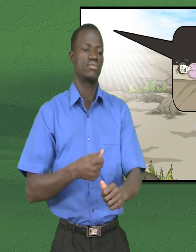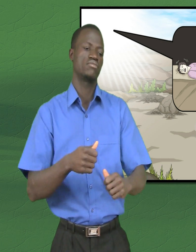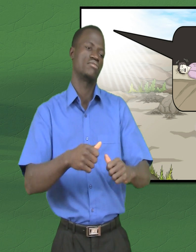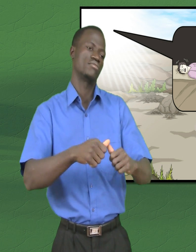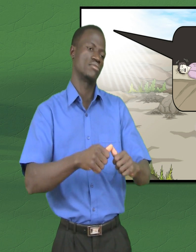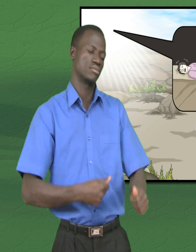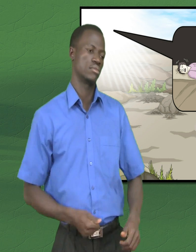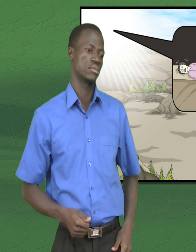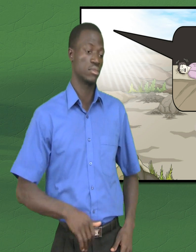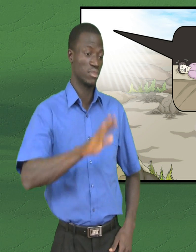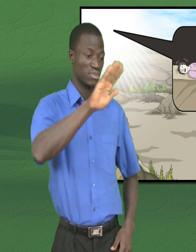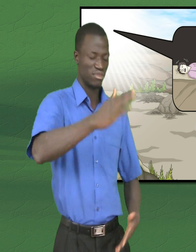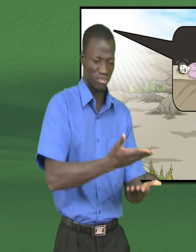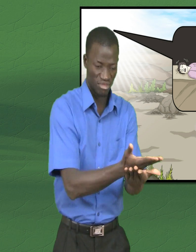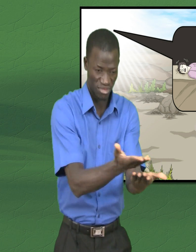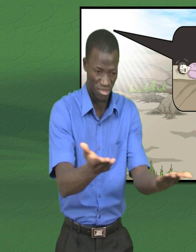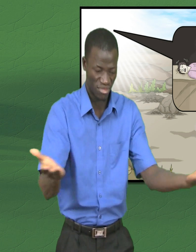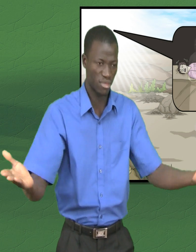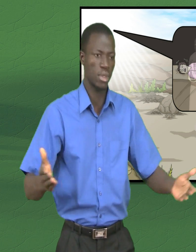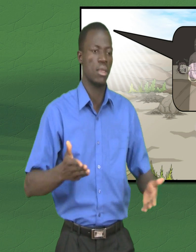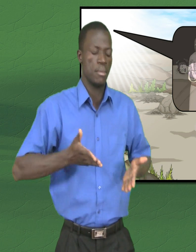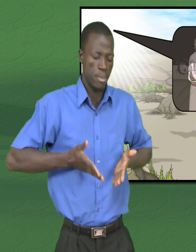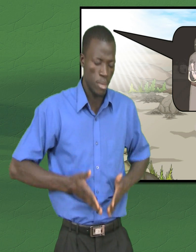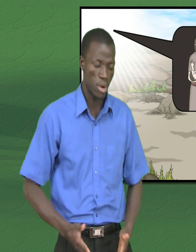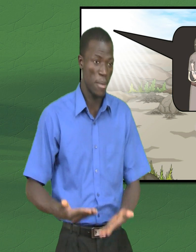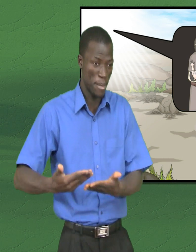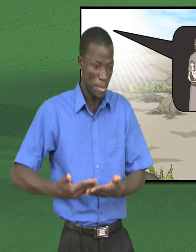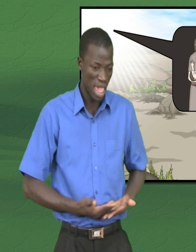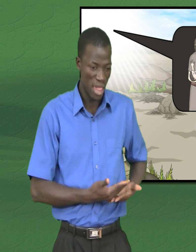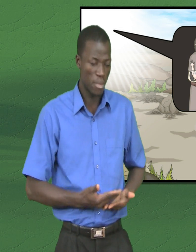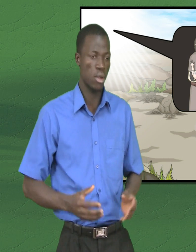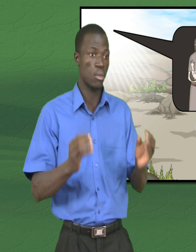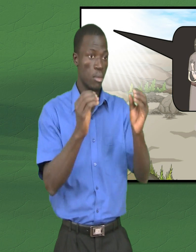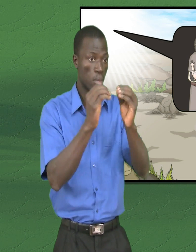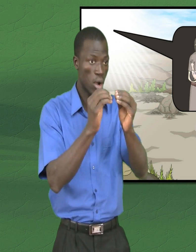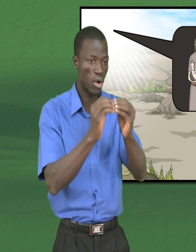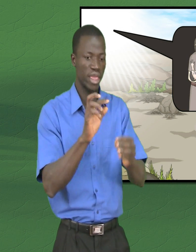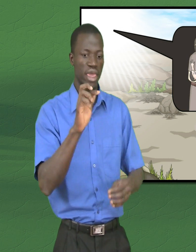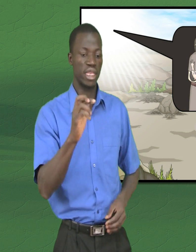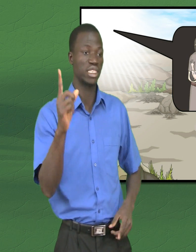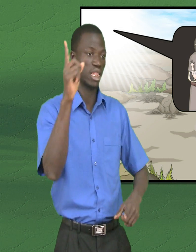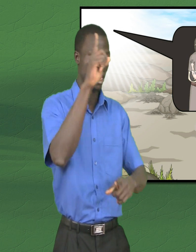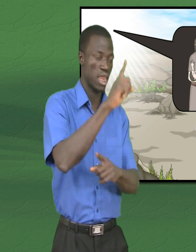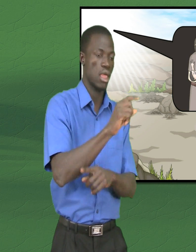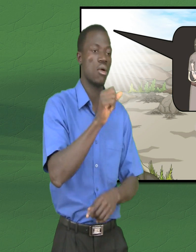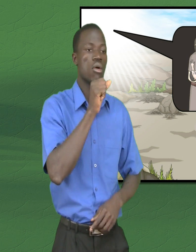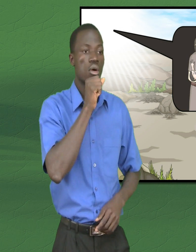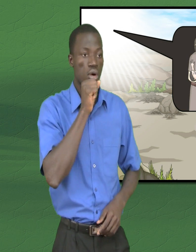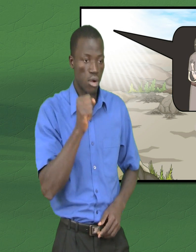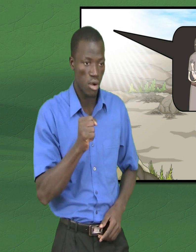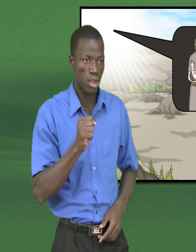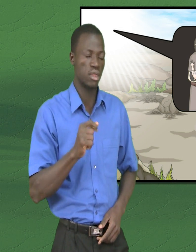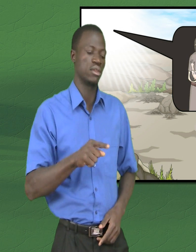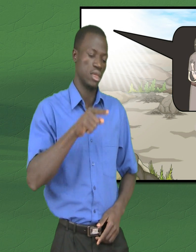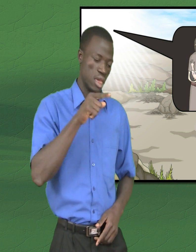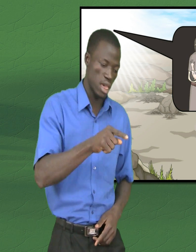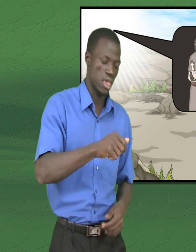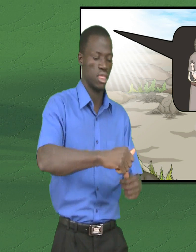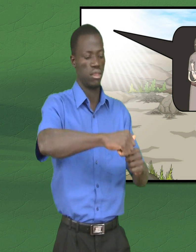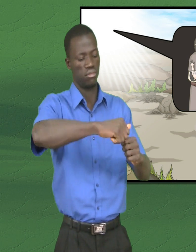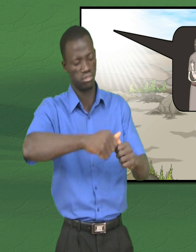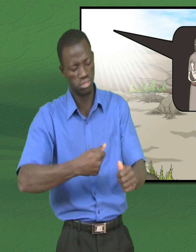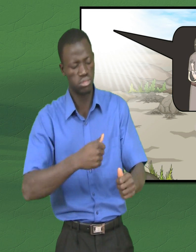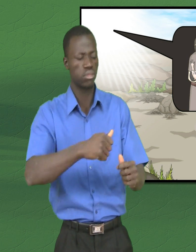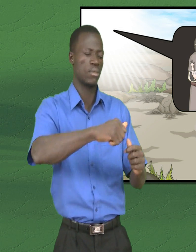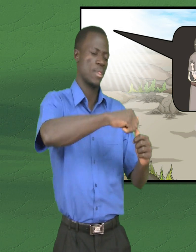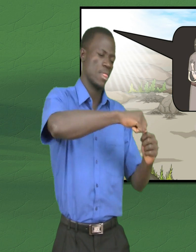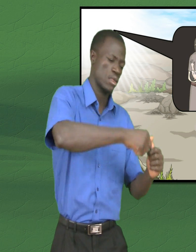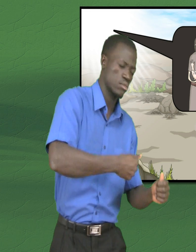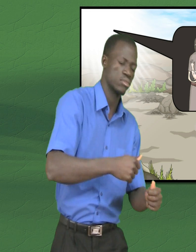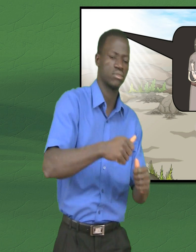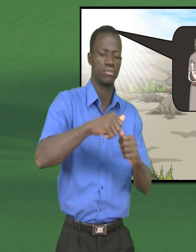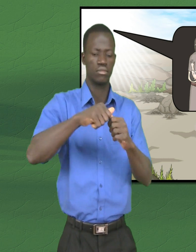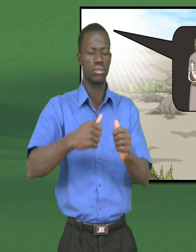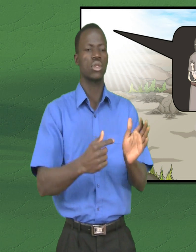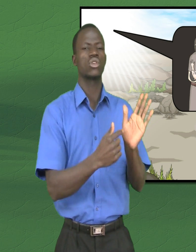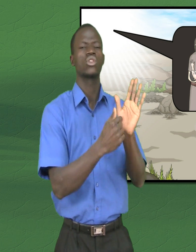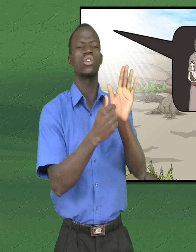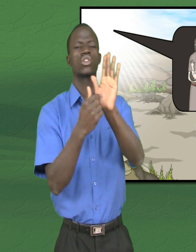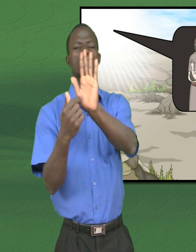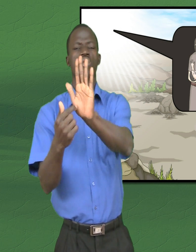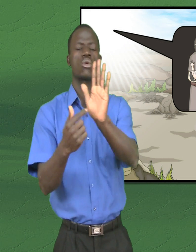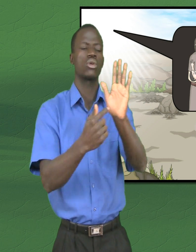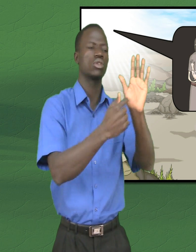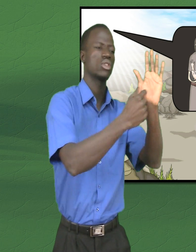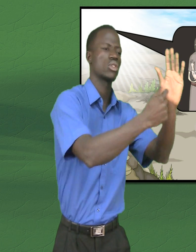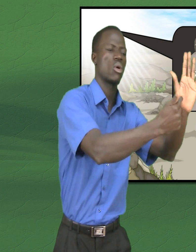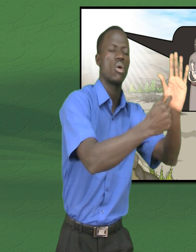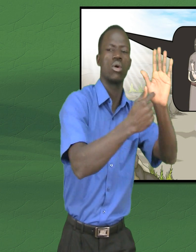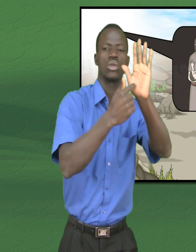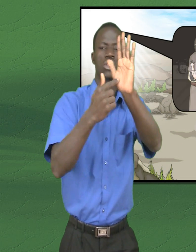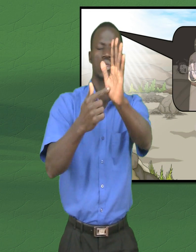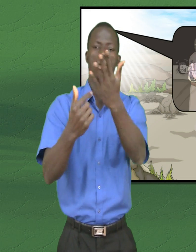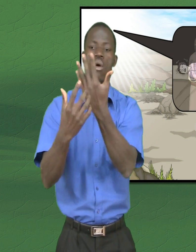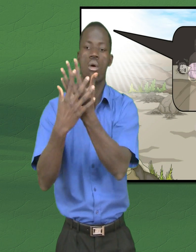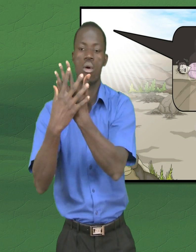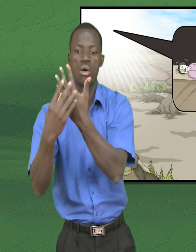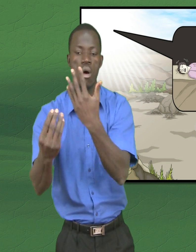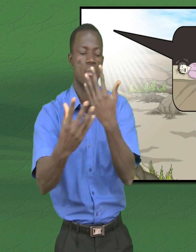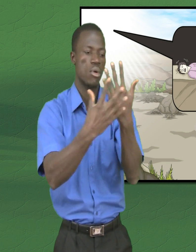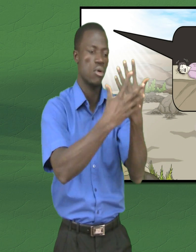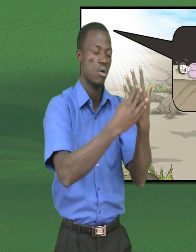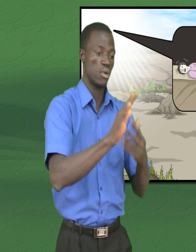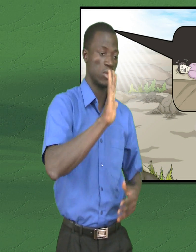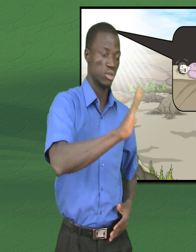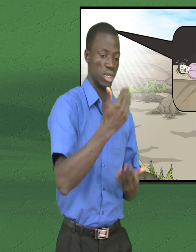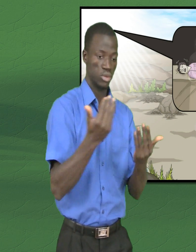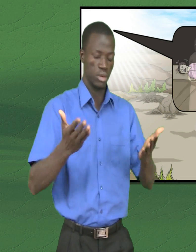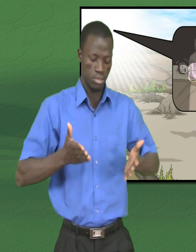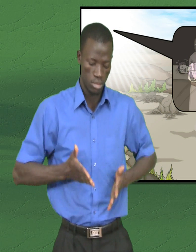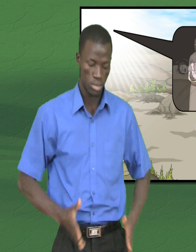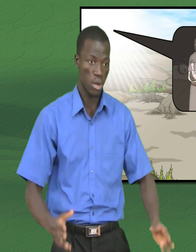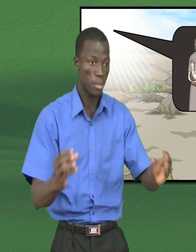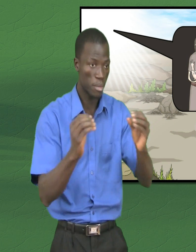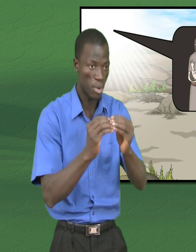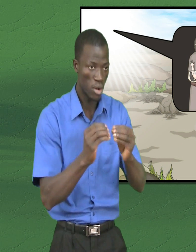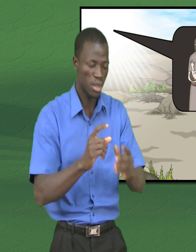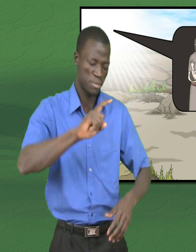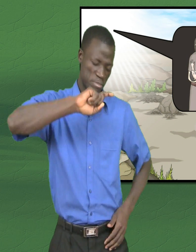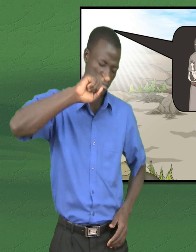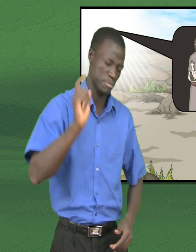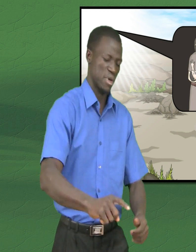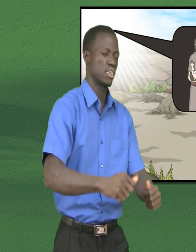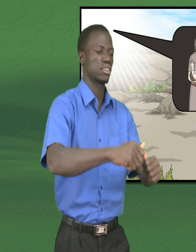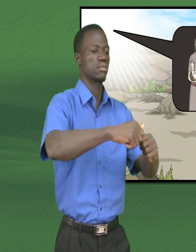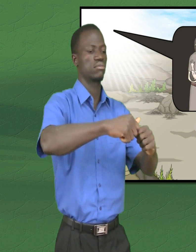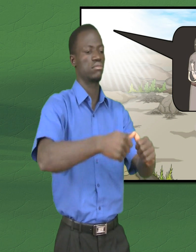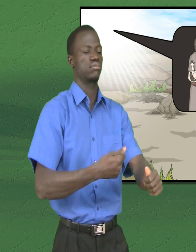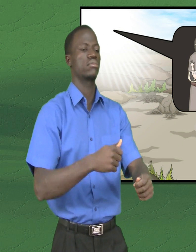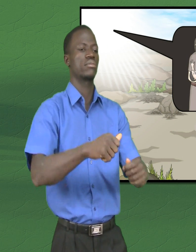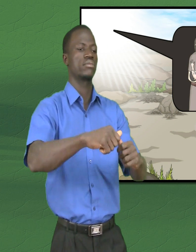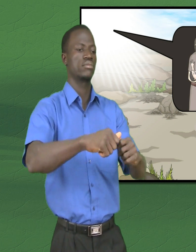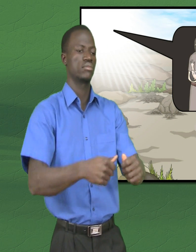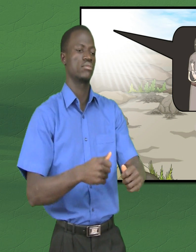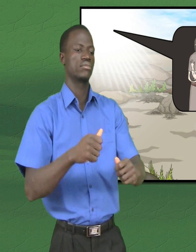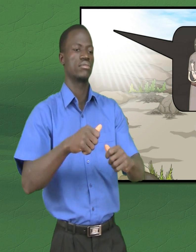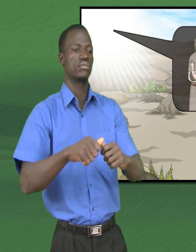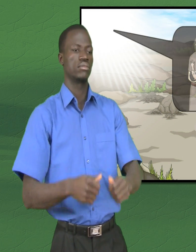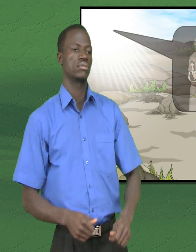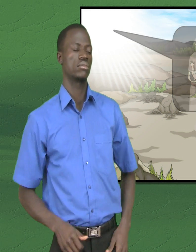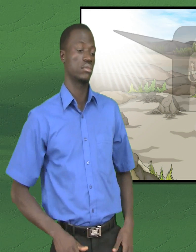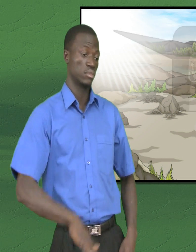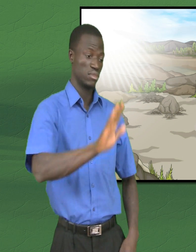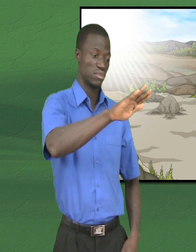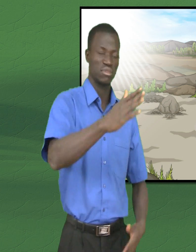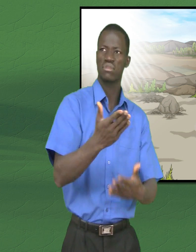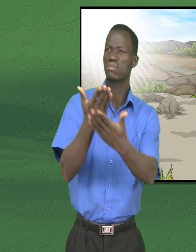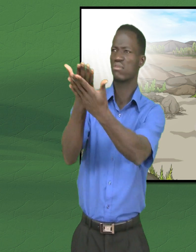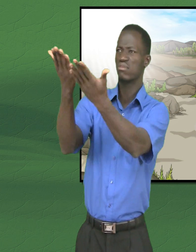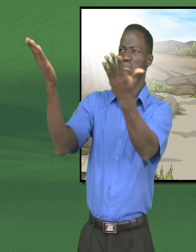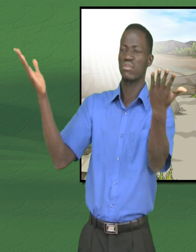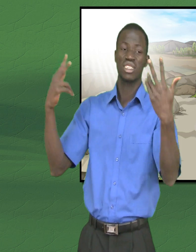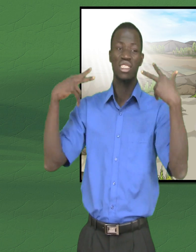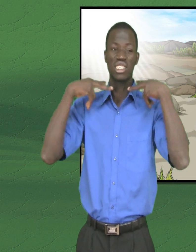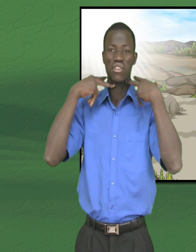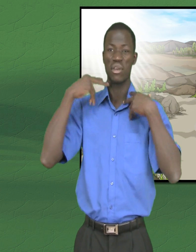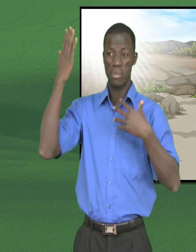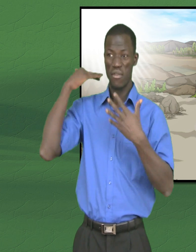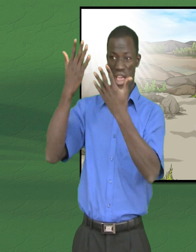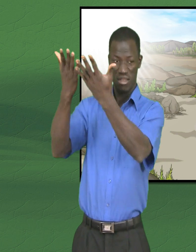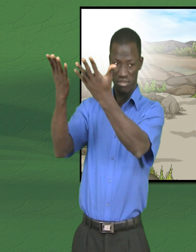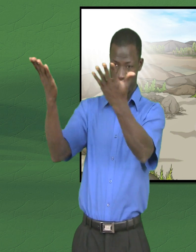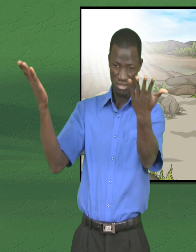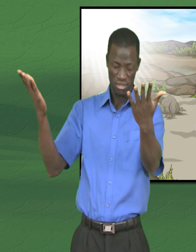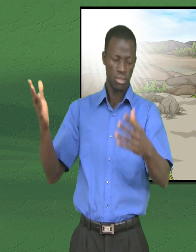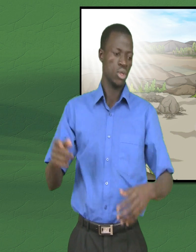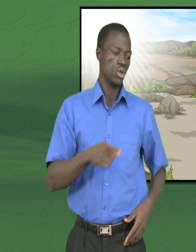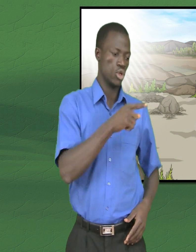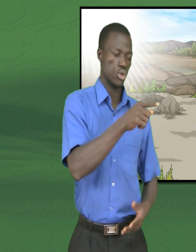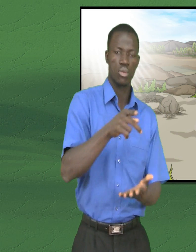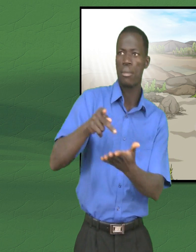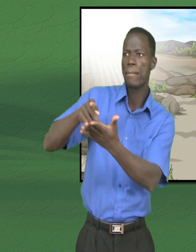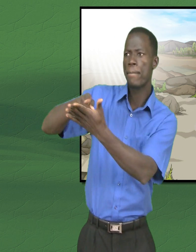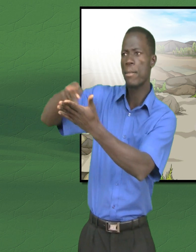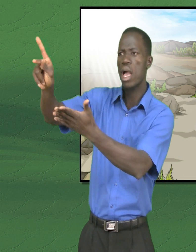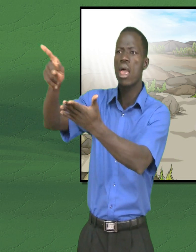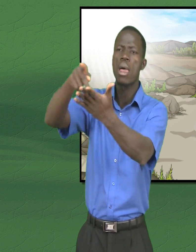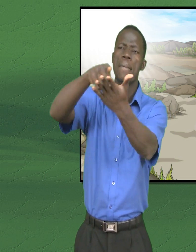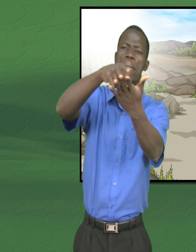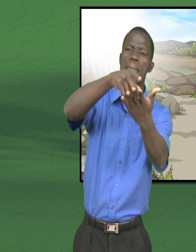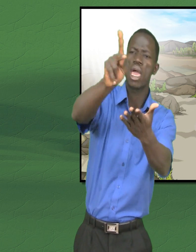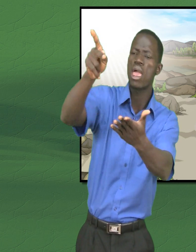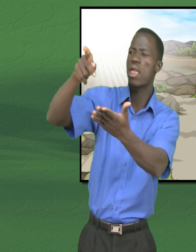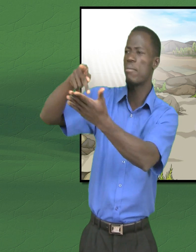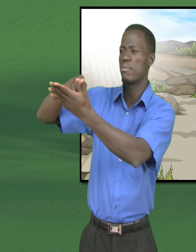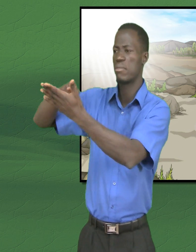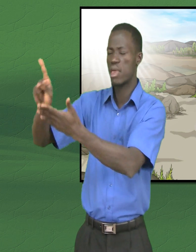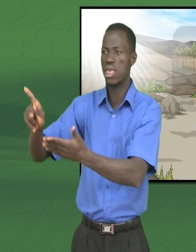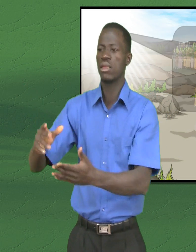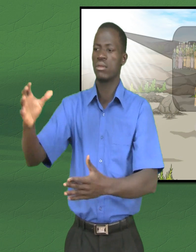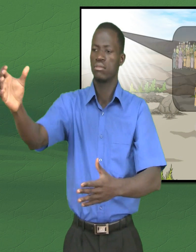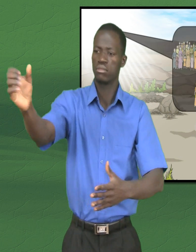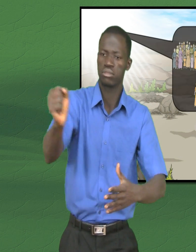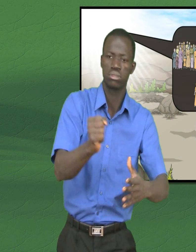Generation after generation, every male must be circumcised when he is eight days old, including those born in your household and those purchased from a foreigner—even those who are not your offspring.